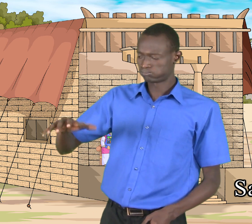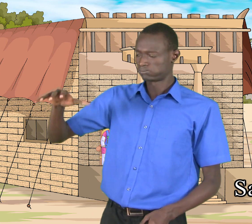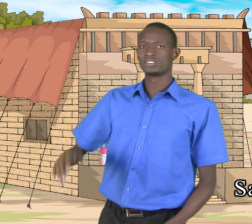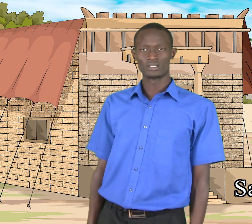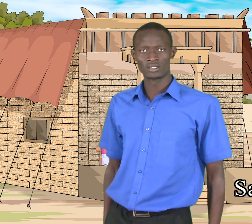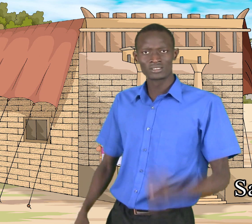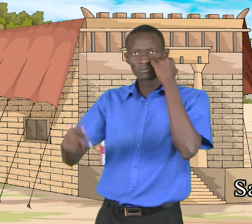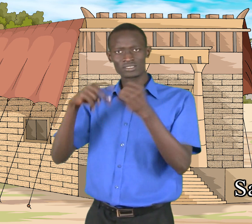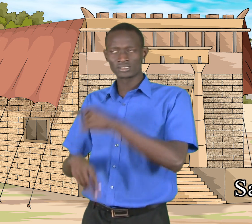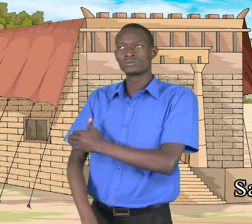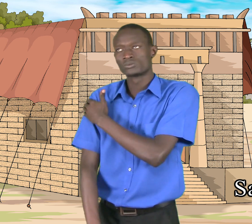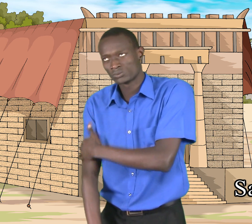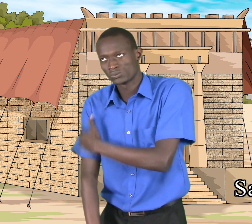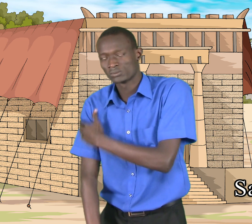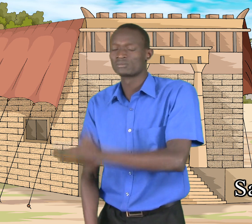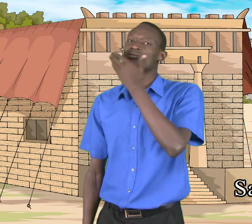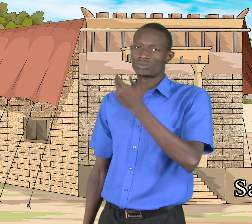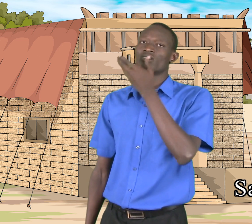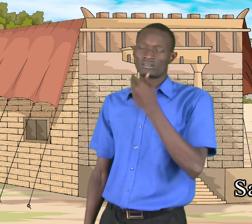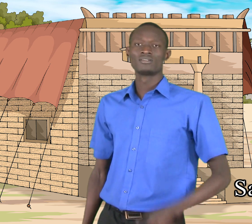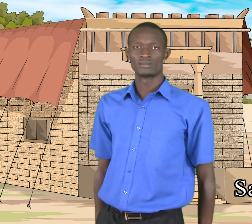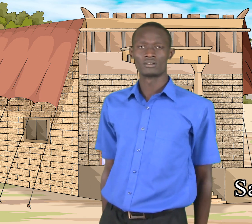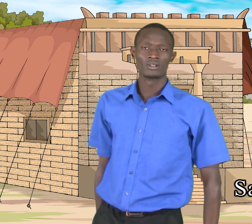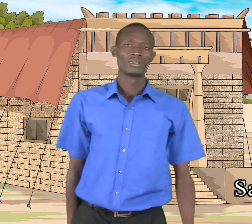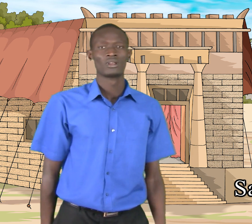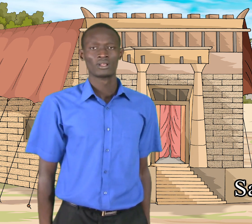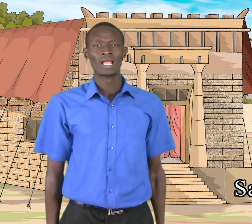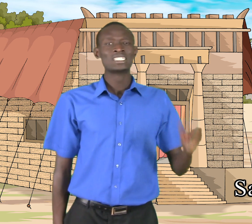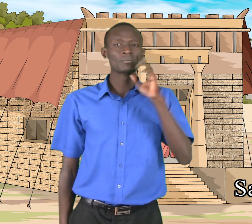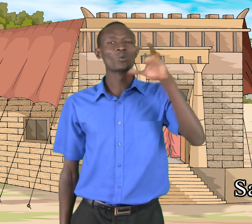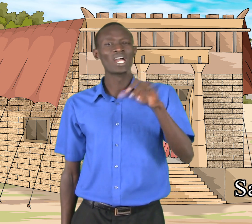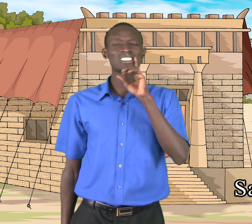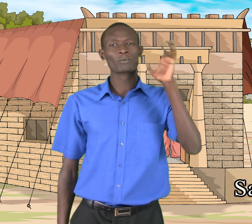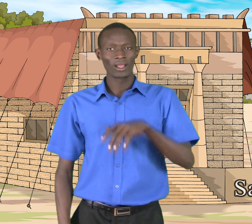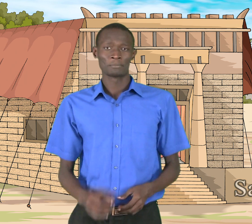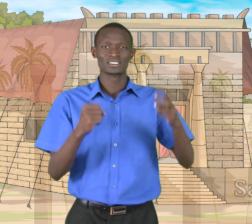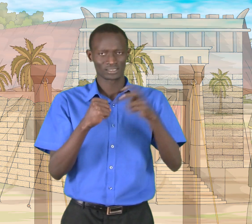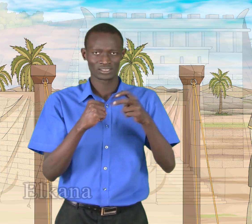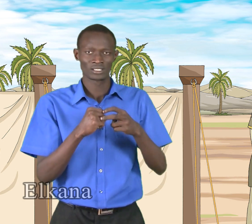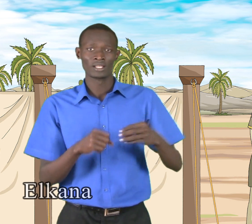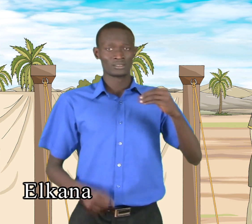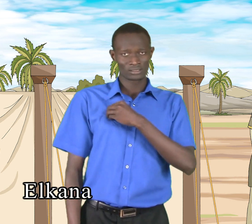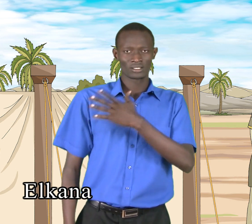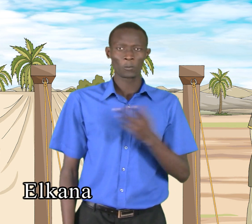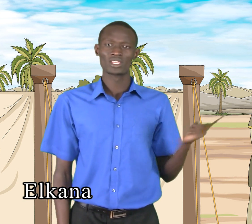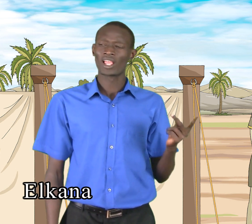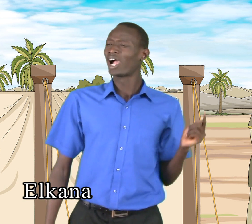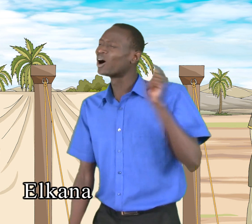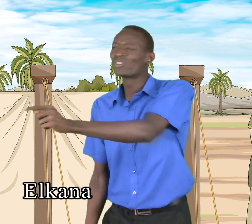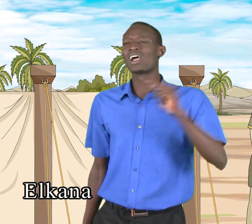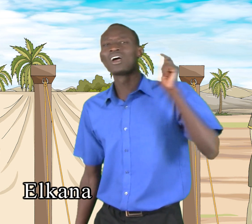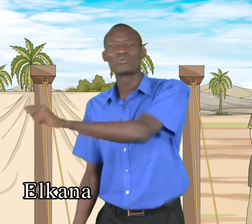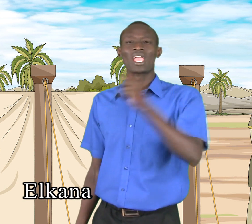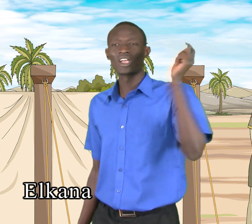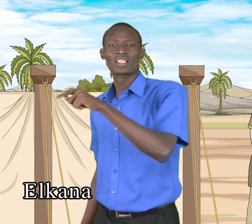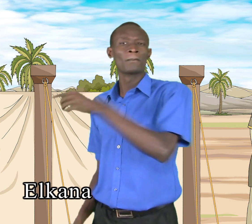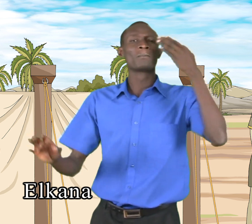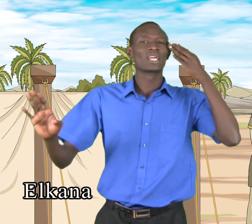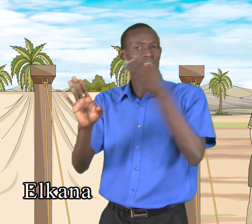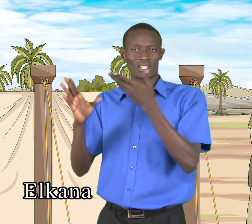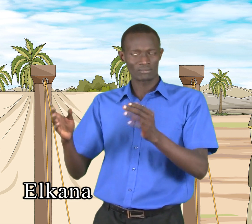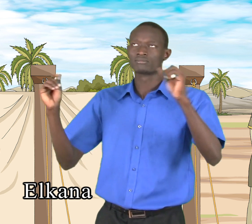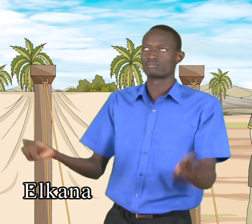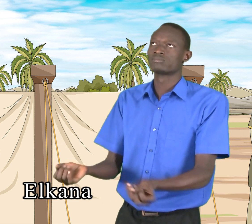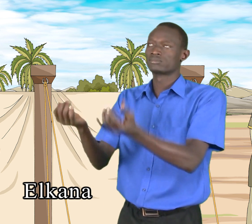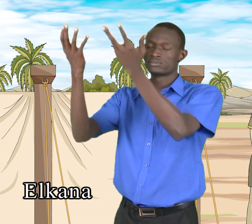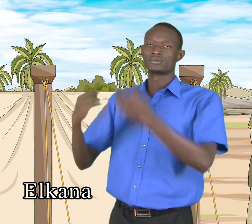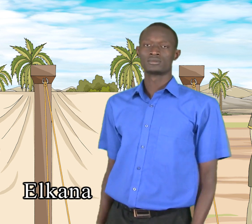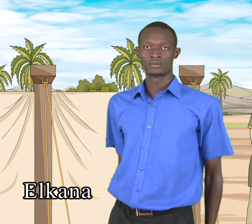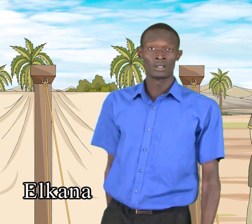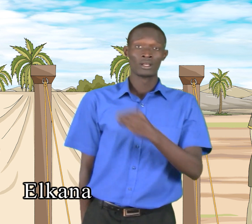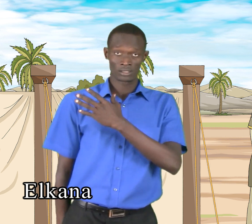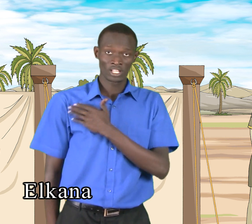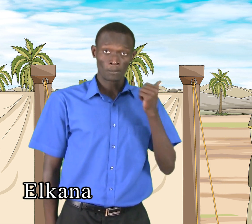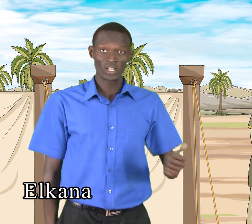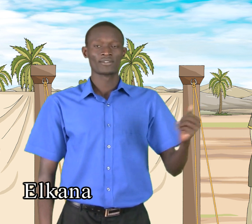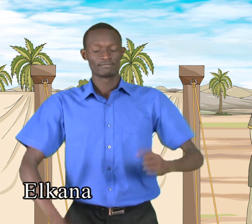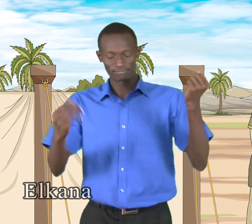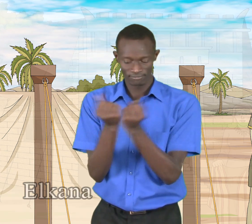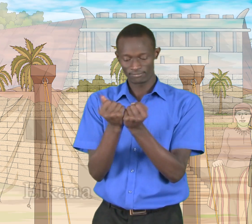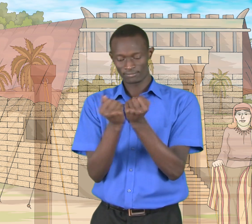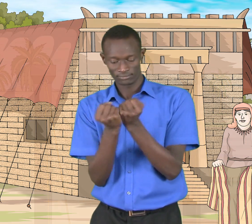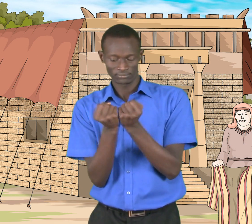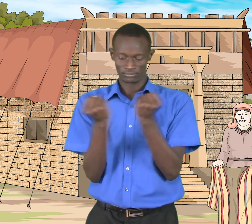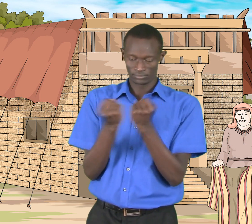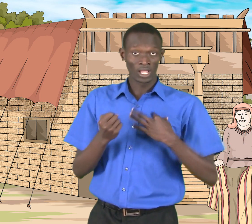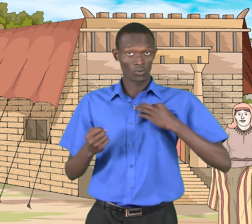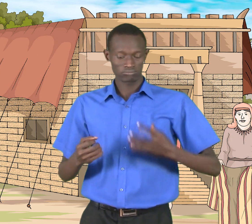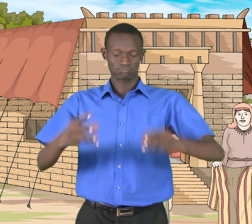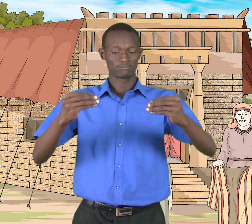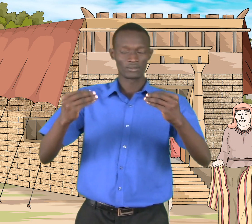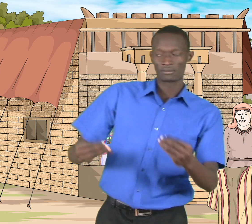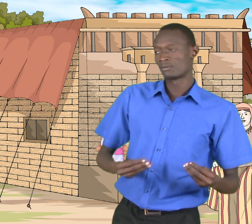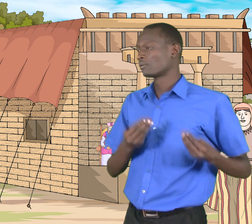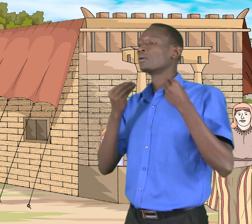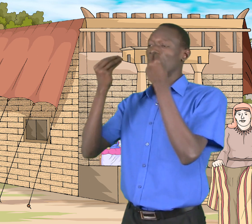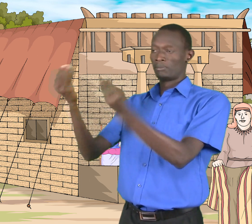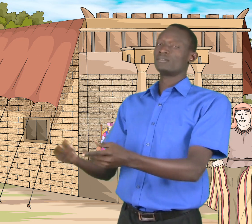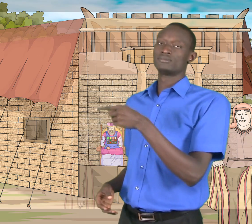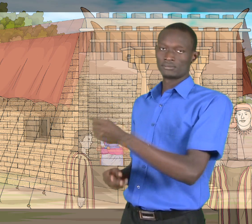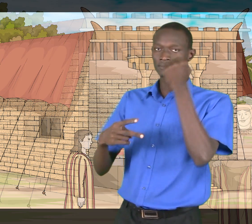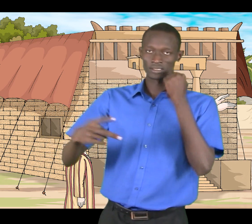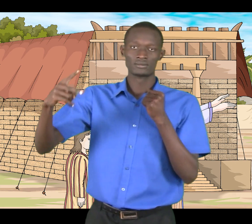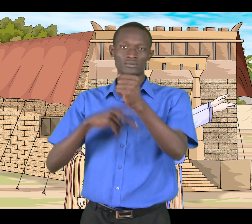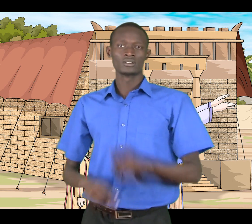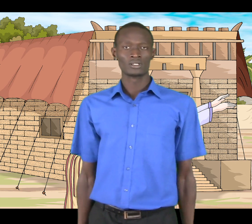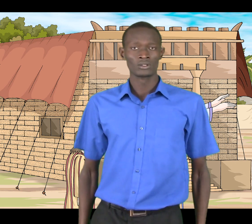Each year his mother would make him a little robe and bring it to him when she went with her husband to offer the annual sacrifice.